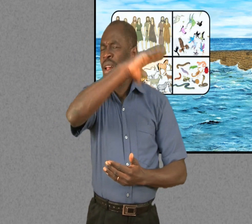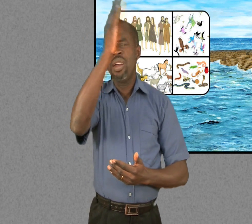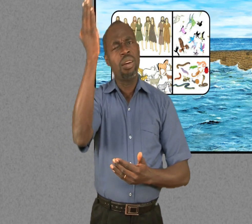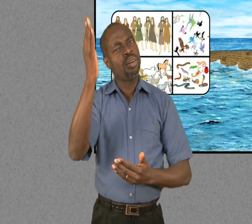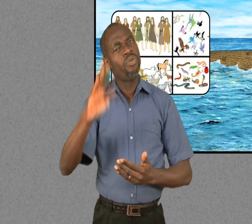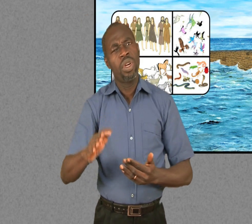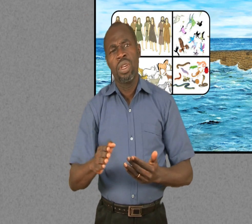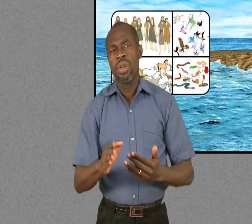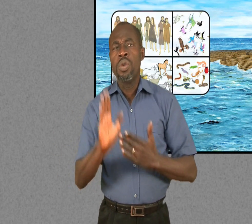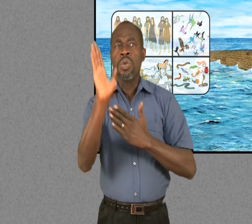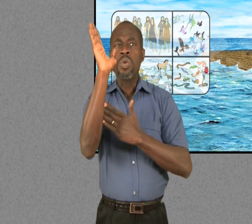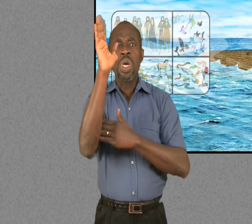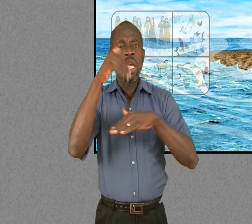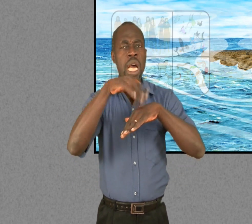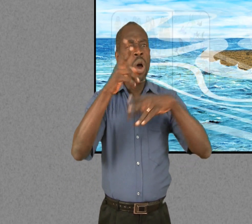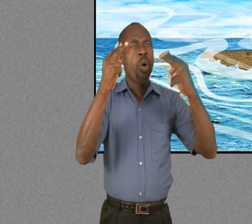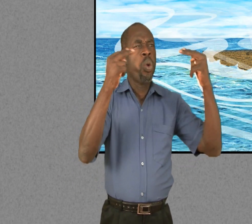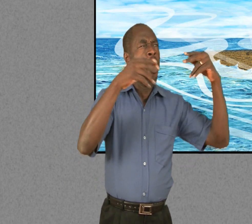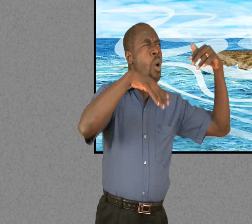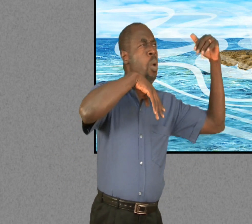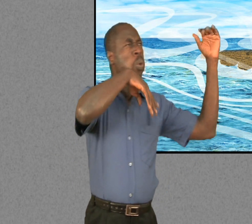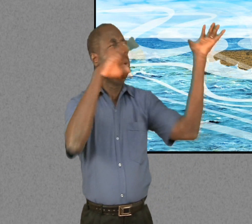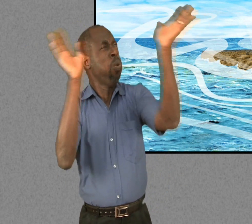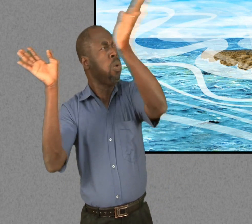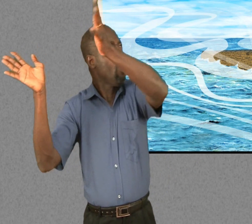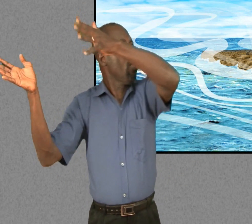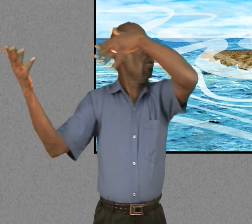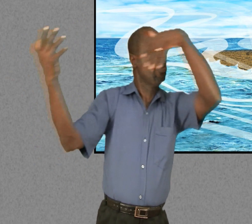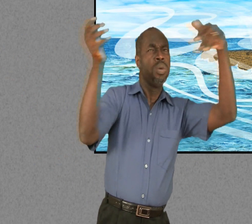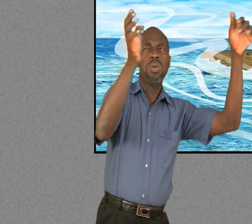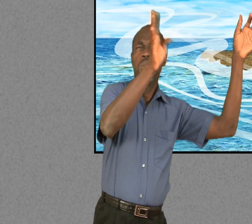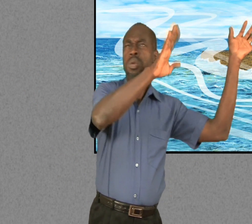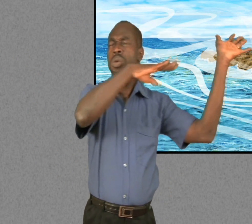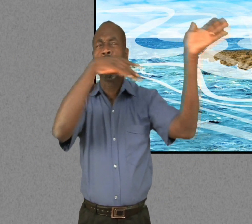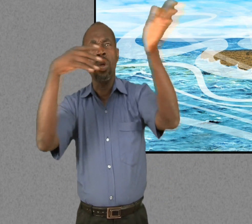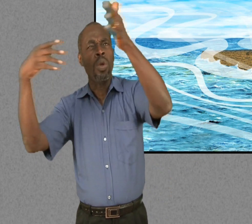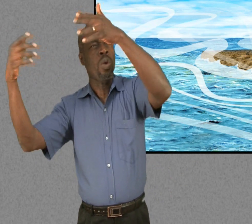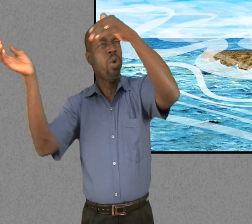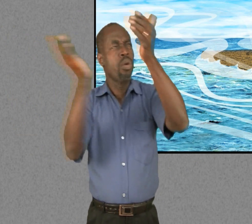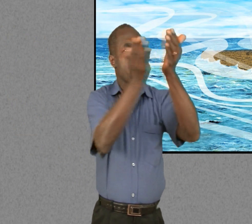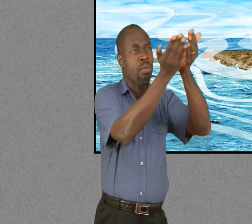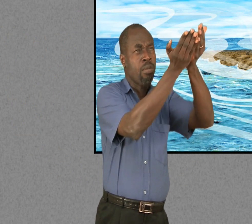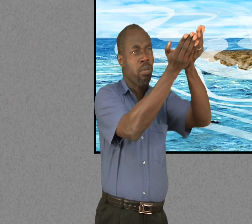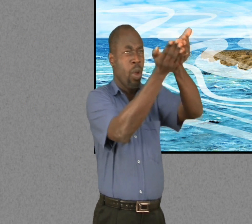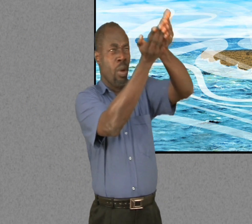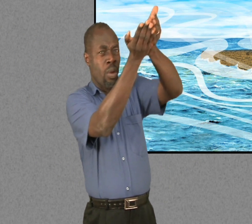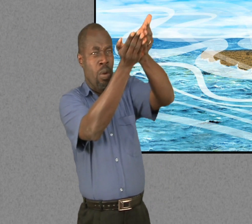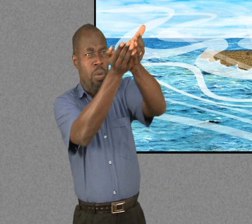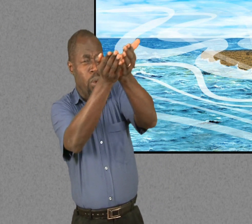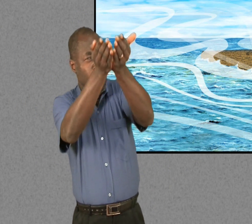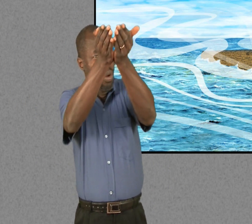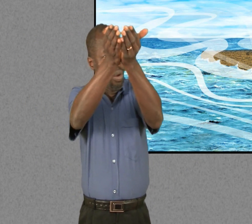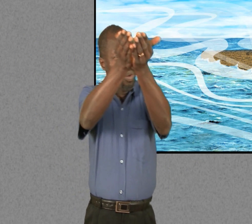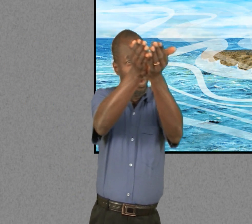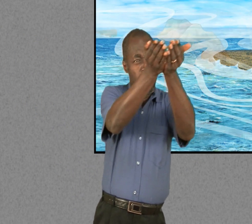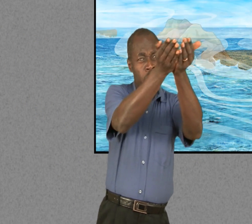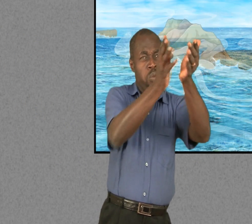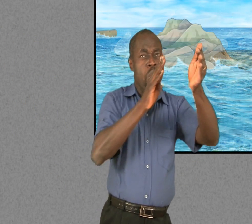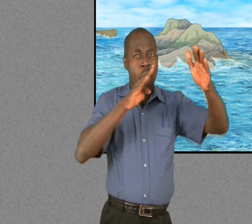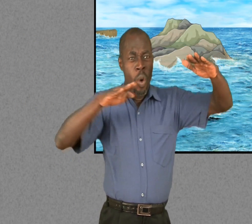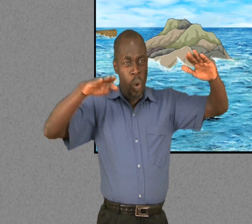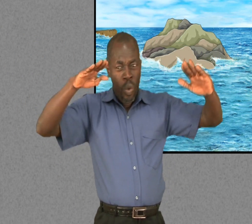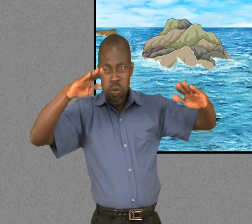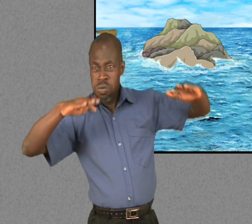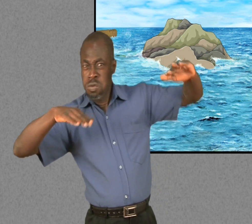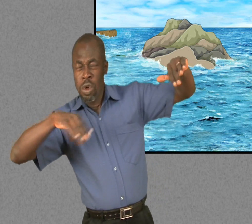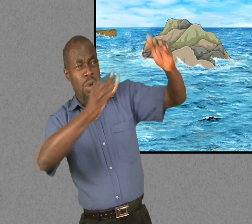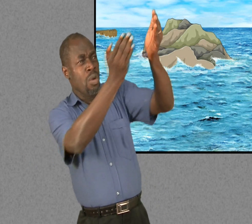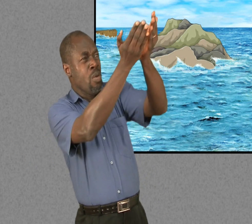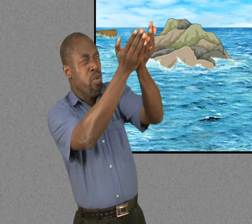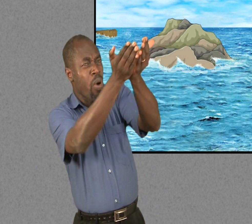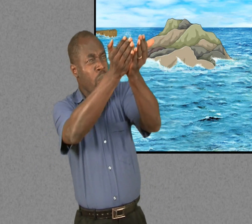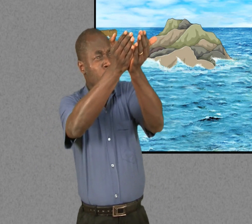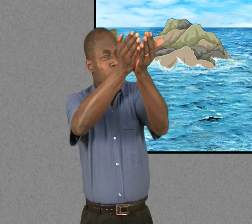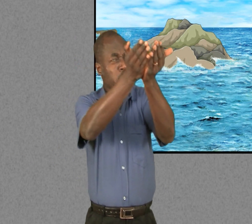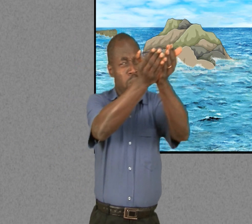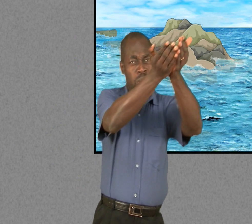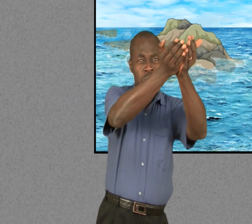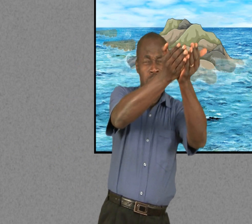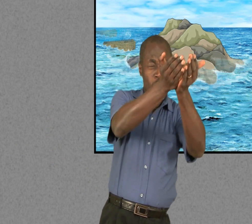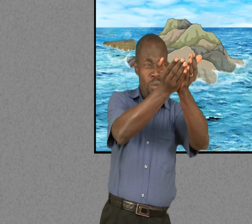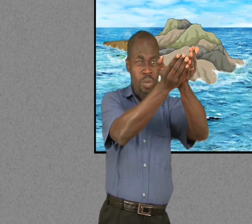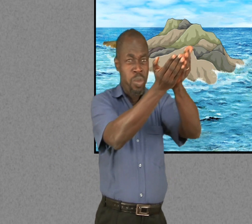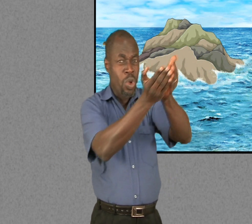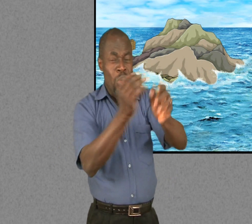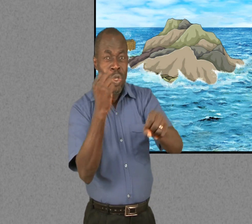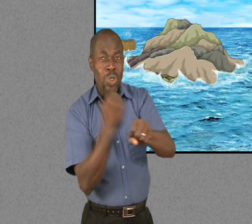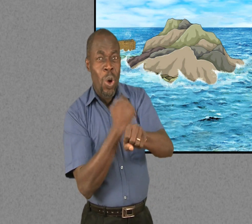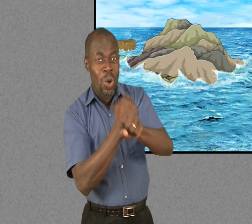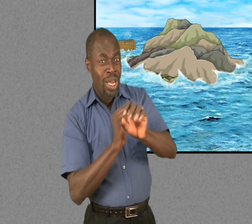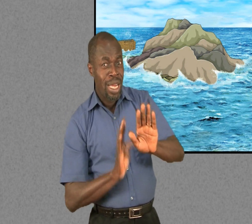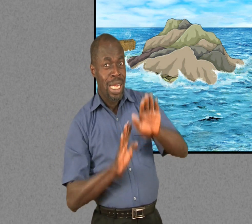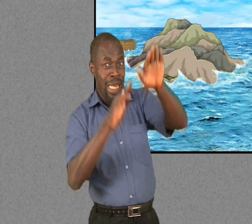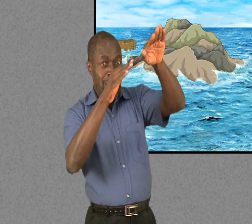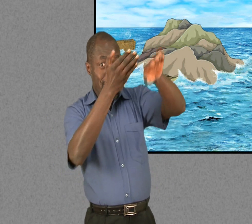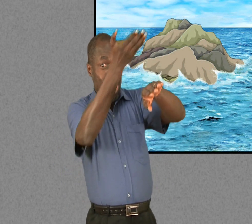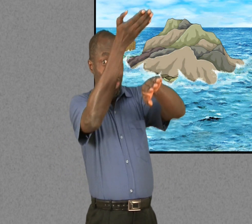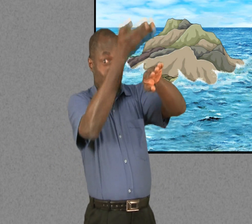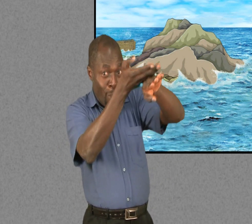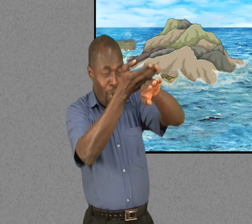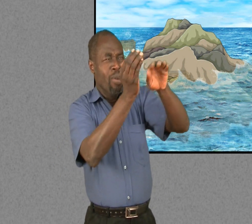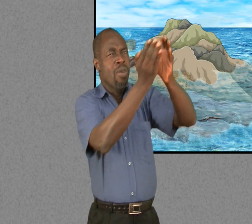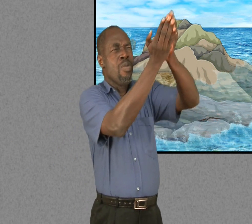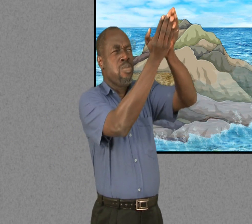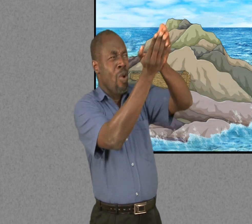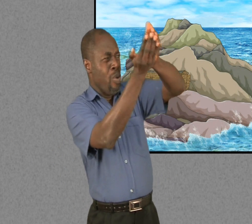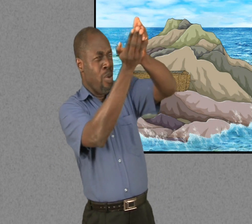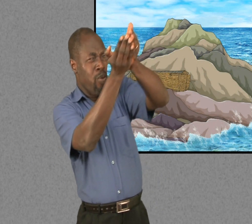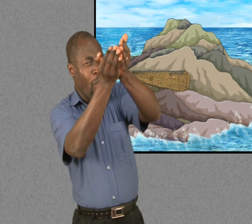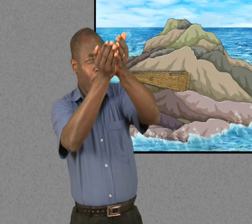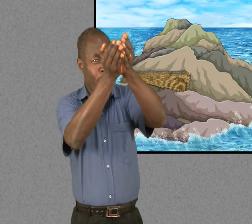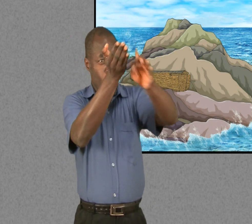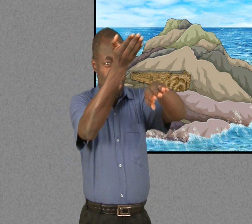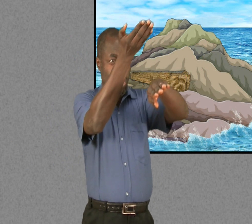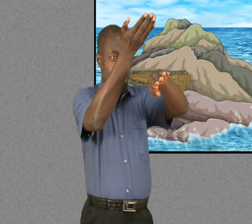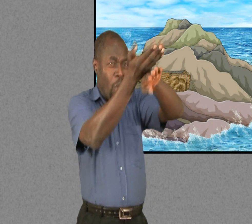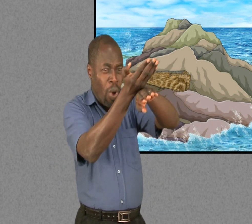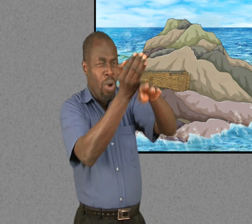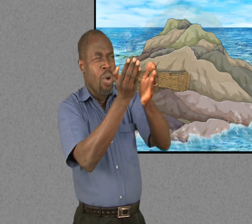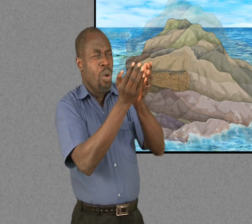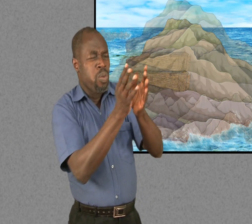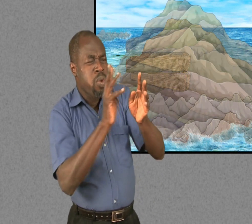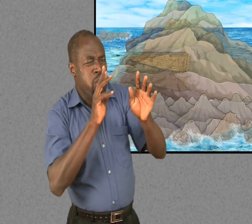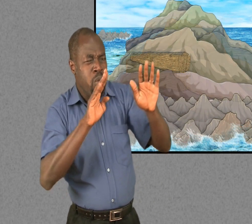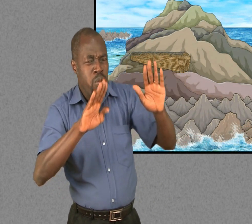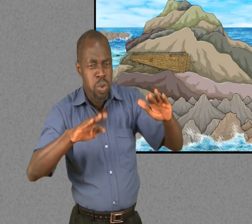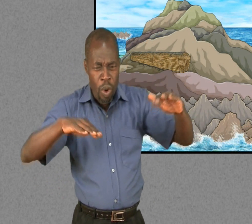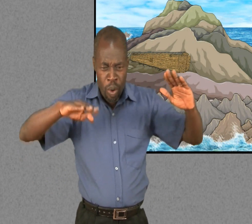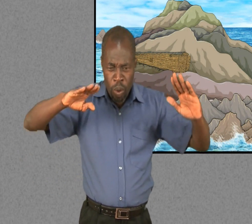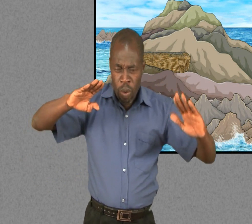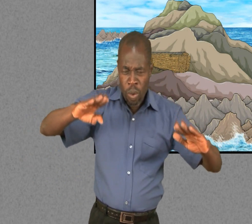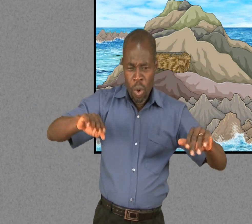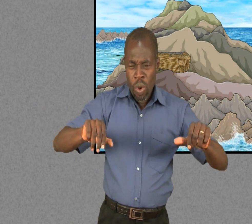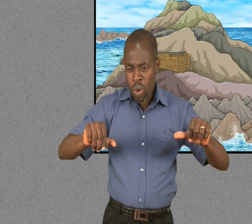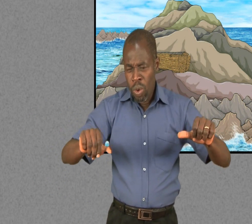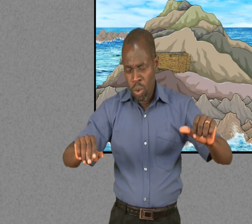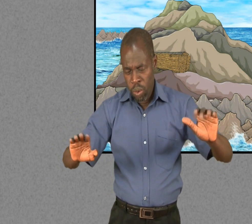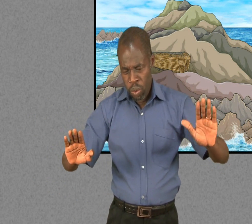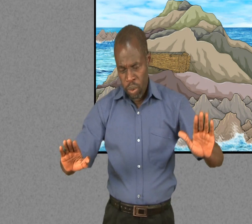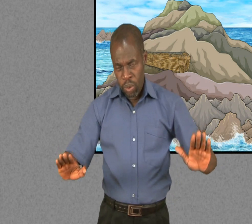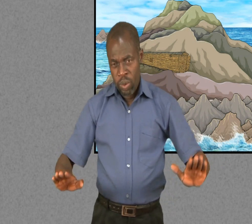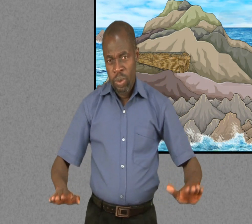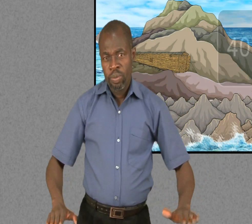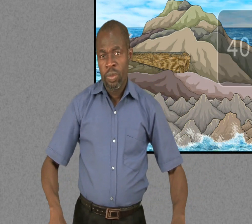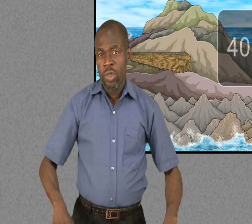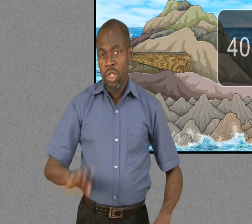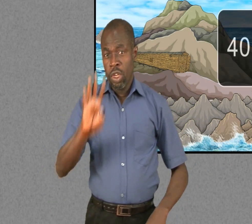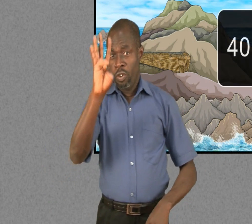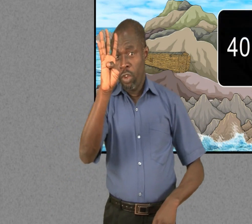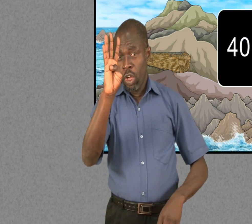And God sent a wind over the earth, and the waters began to subside. The springs of the deep and the floodgates of the heavens were closed, and the rain from the sky was restrained. The waters receded steadily from the earth, and after 150 days the waters had gone down. On the seventeenth day of the seventh month, the ark came to rest on the mountains of Ararat. And the waters continued to recede until the tenth month, and on the first day of the tenth month the tops of the mountains became visible.